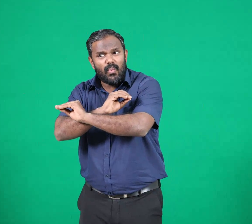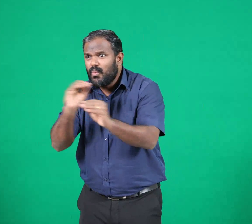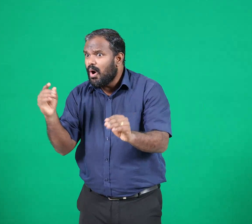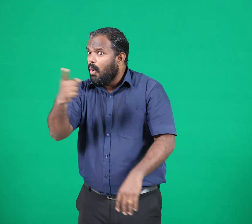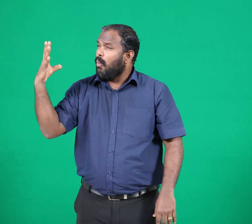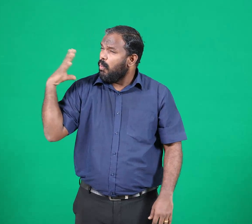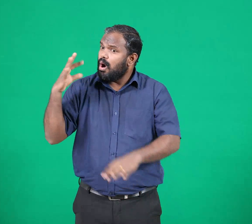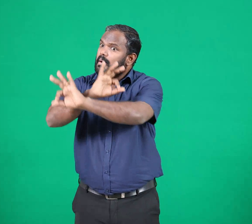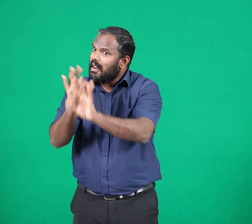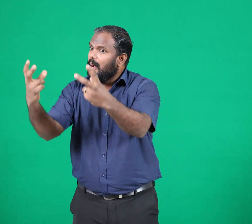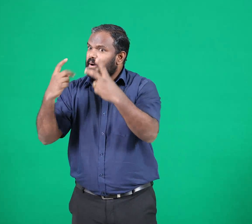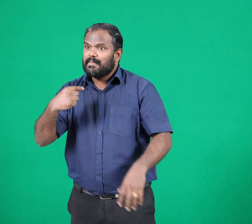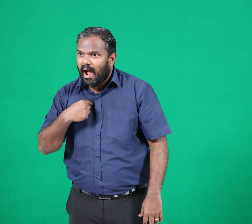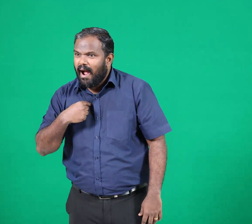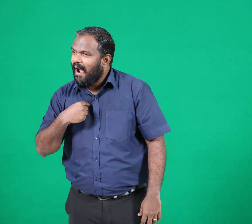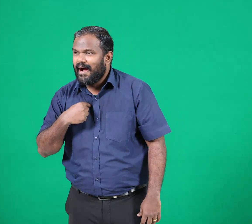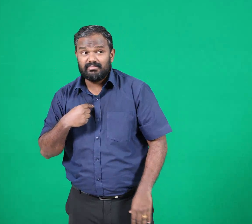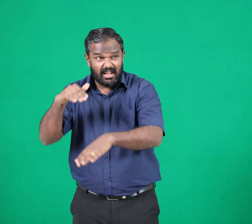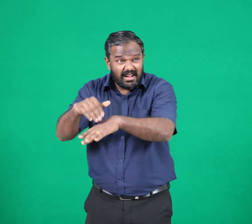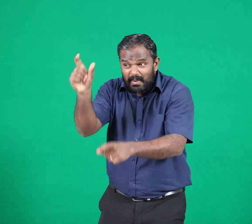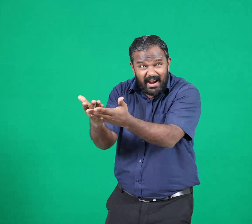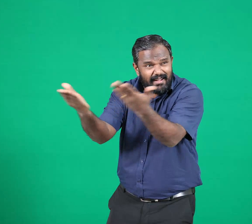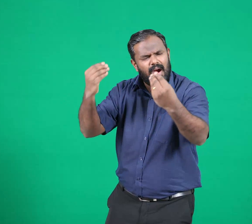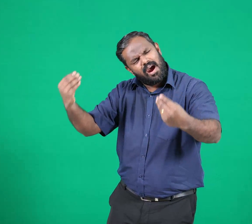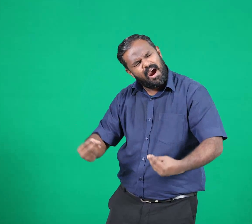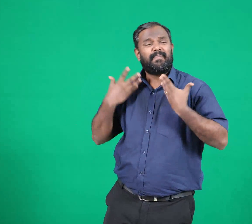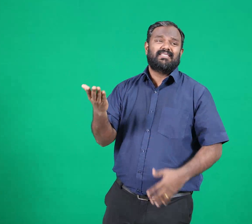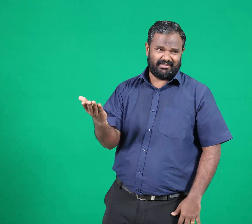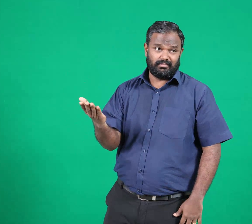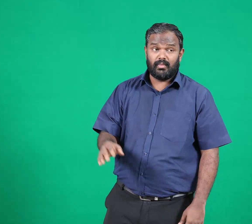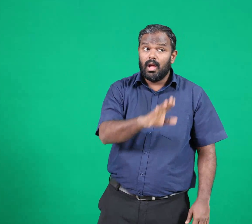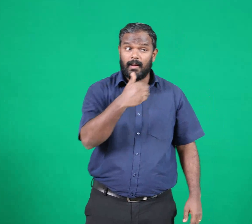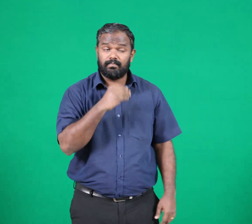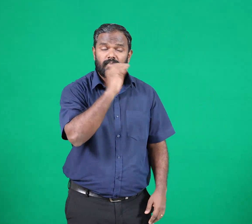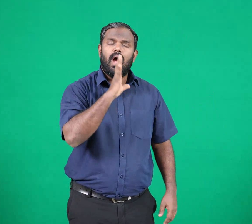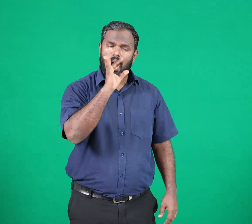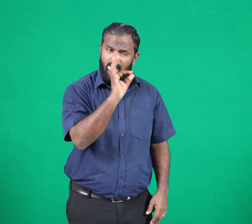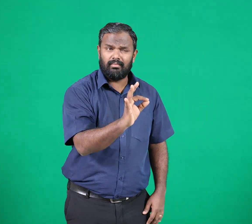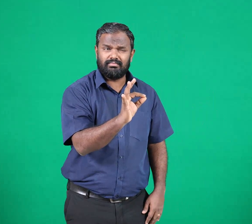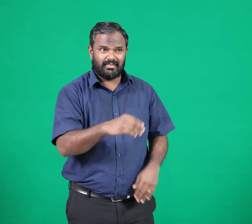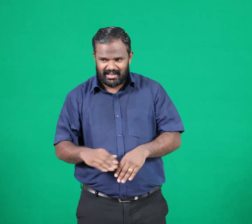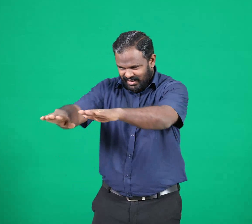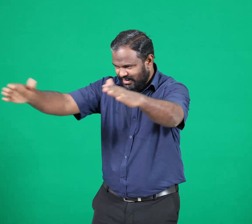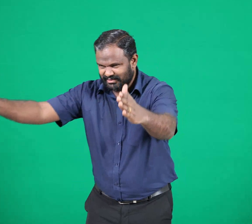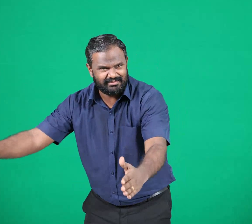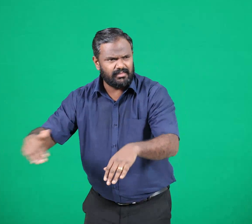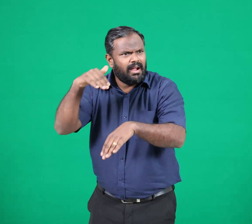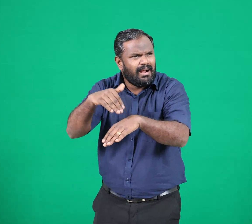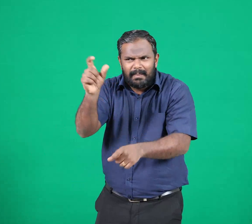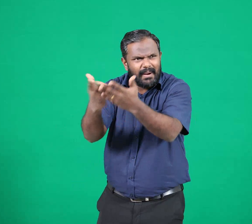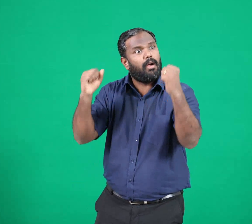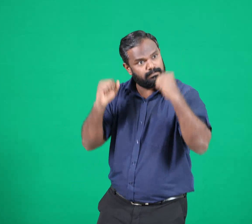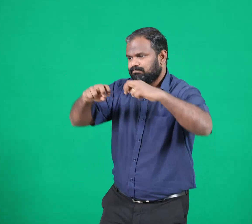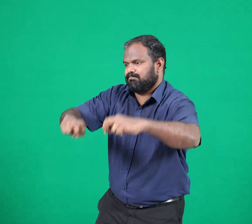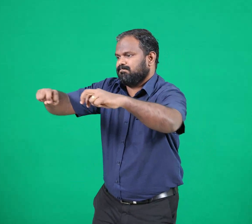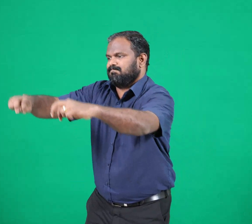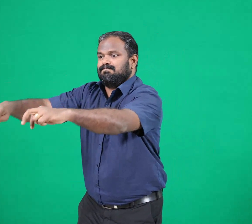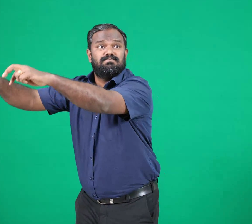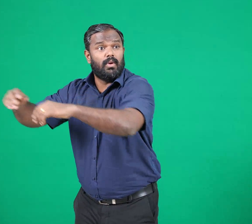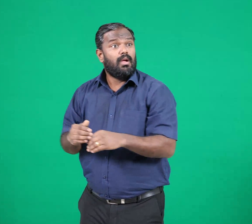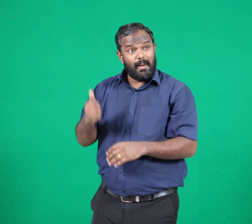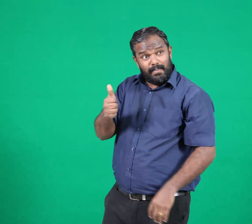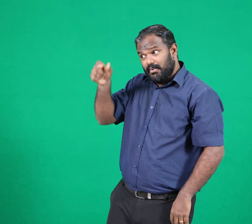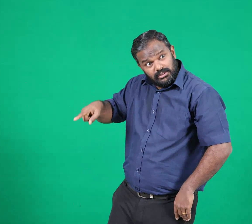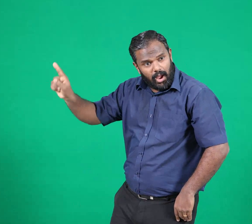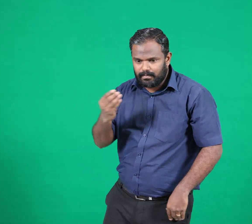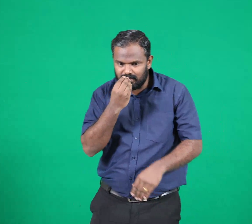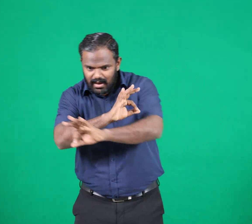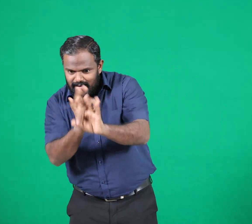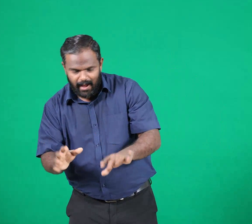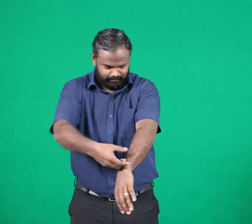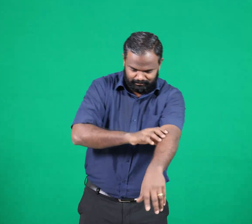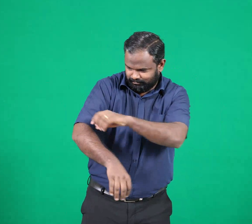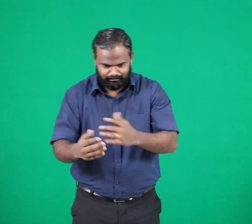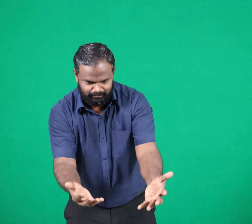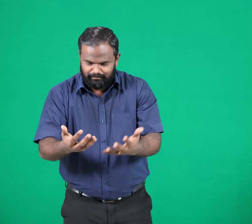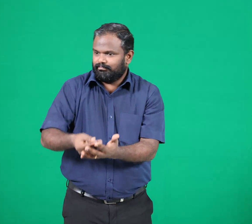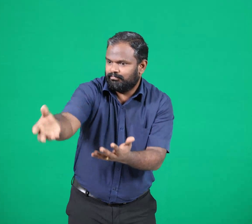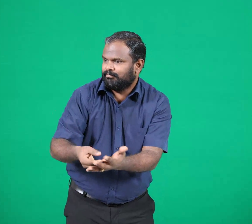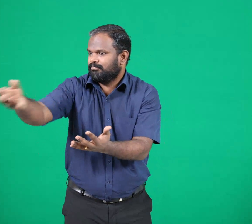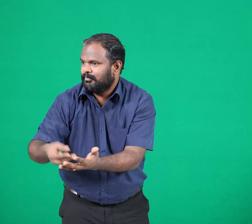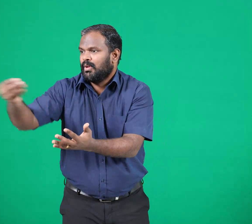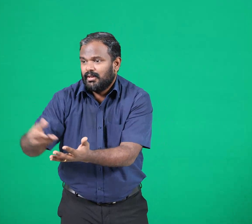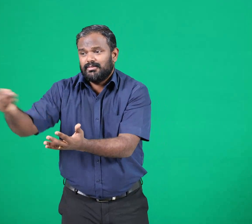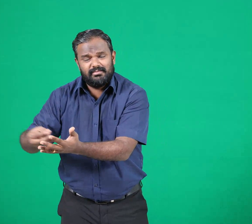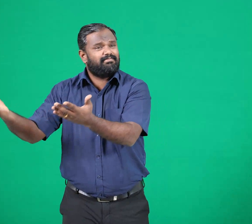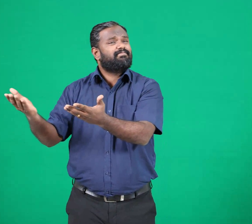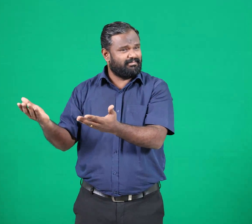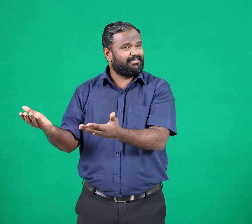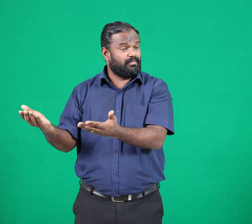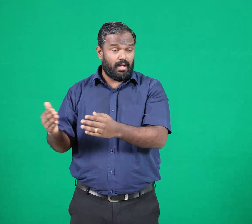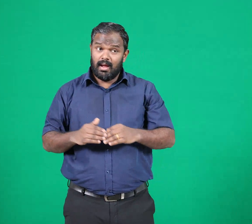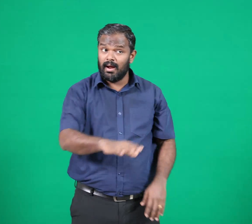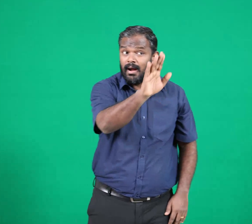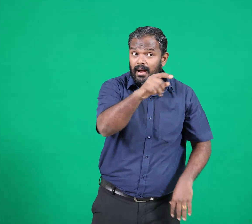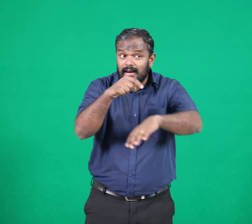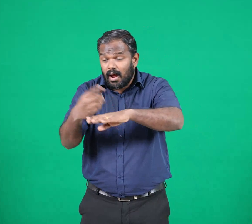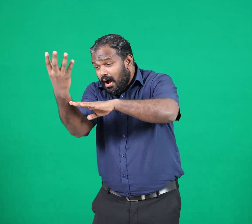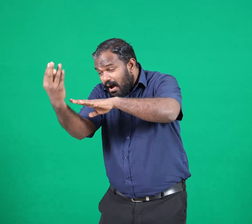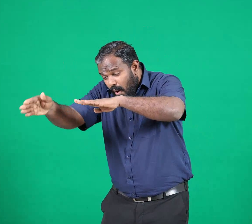Truly I tell you, he will dress himself to serve and will have them recline at the table, and he himself will come and wait on them.